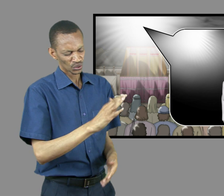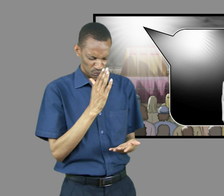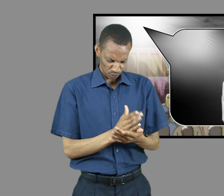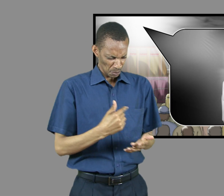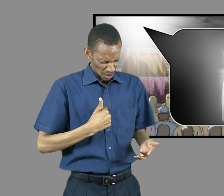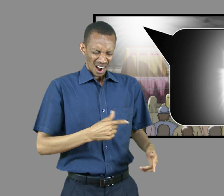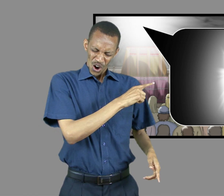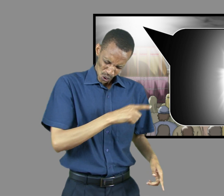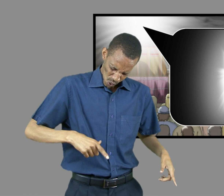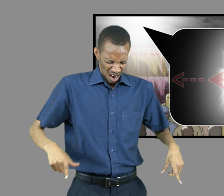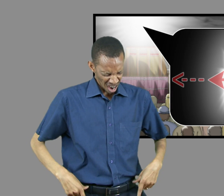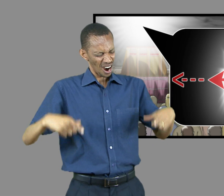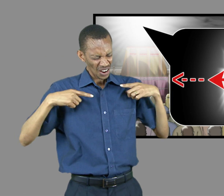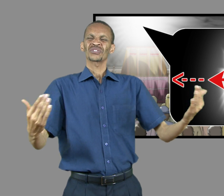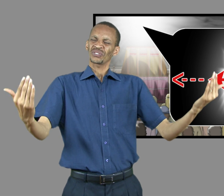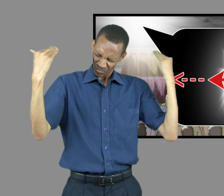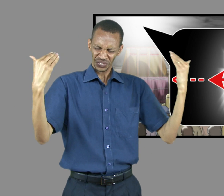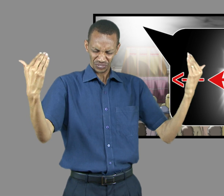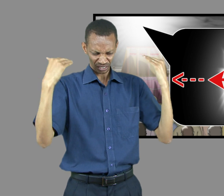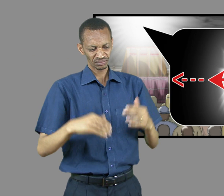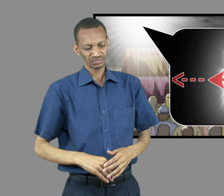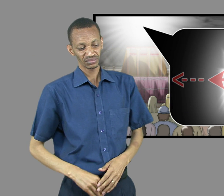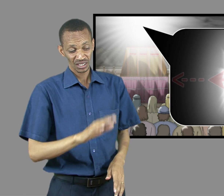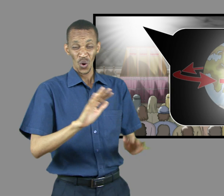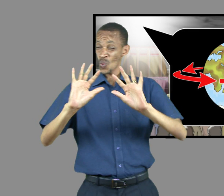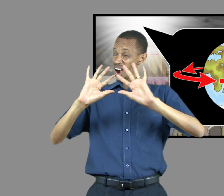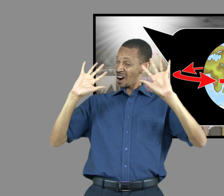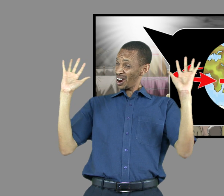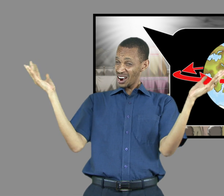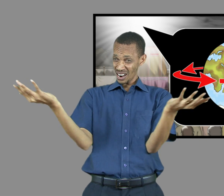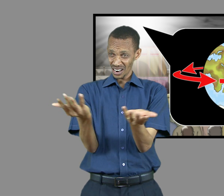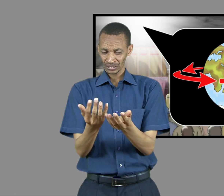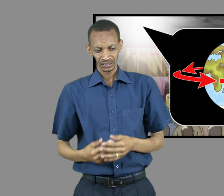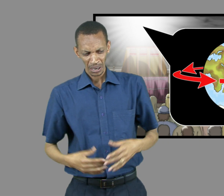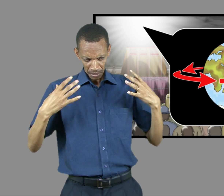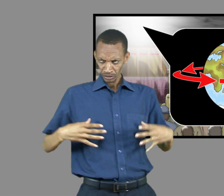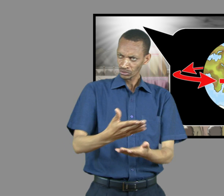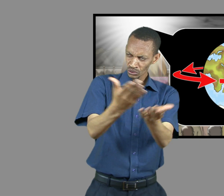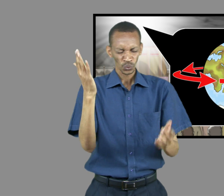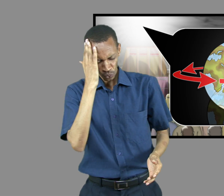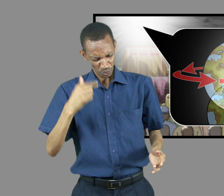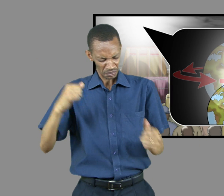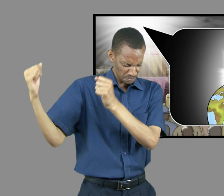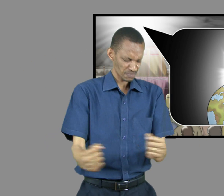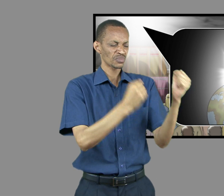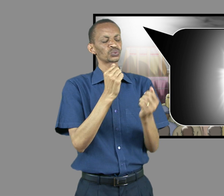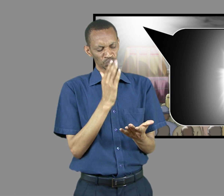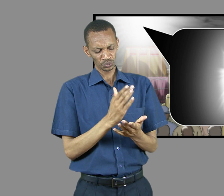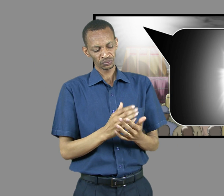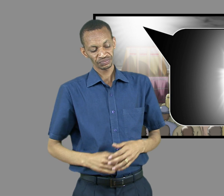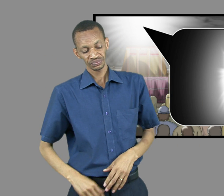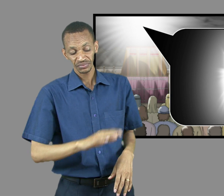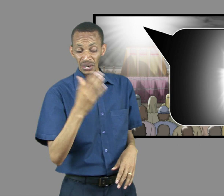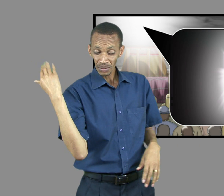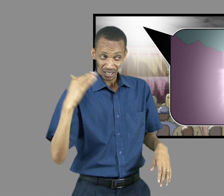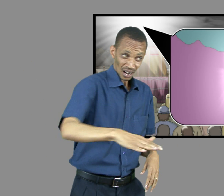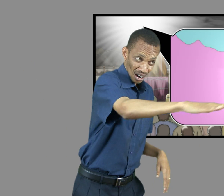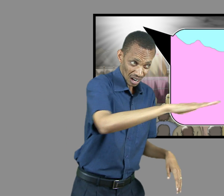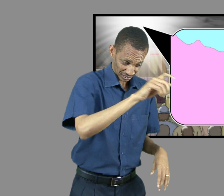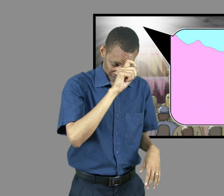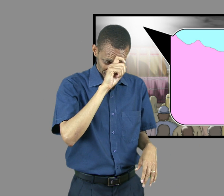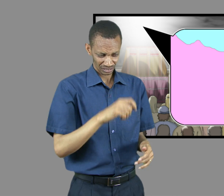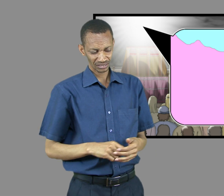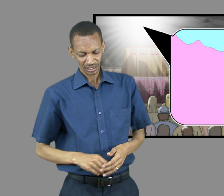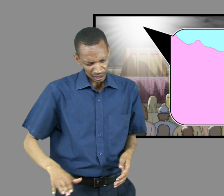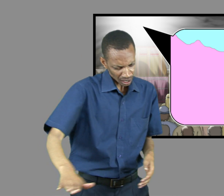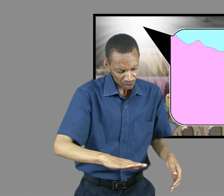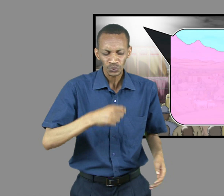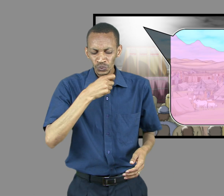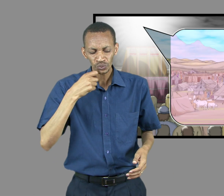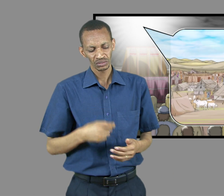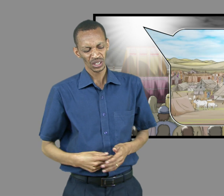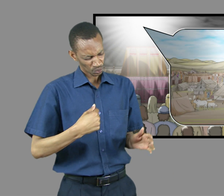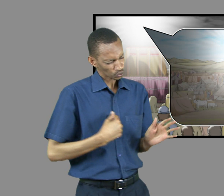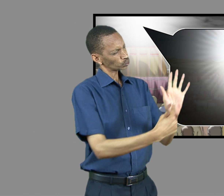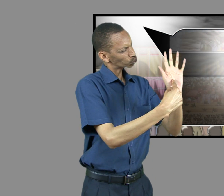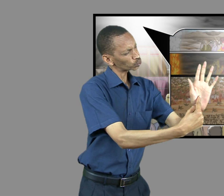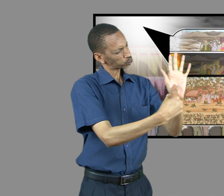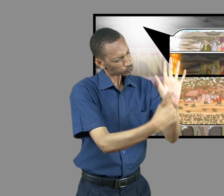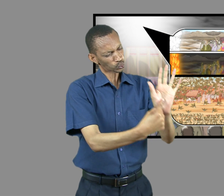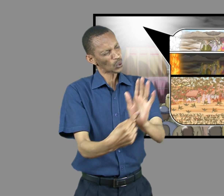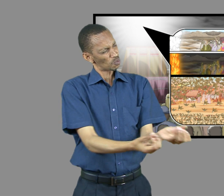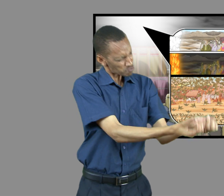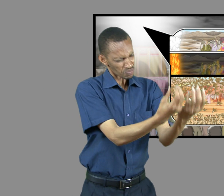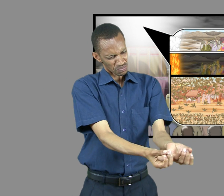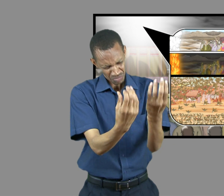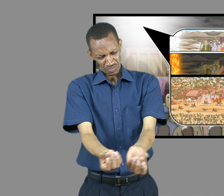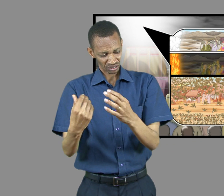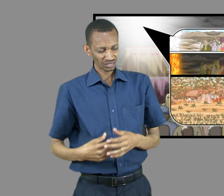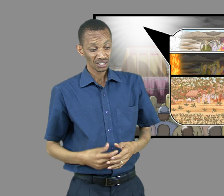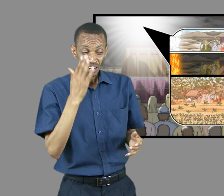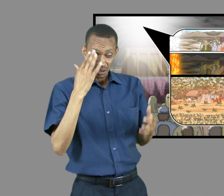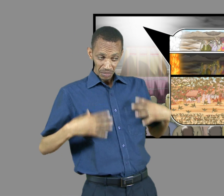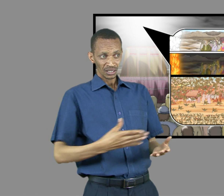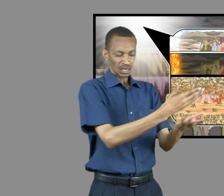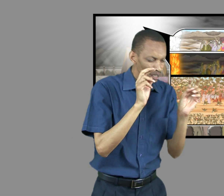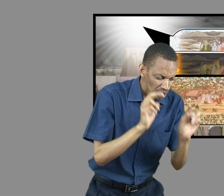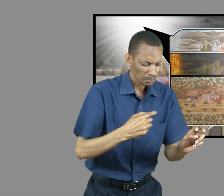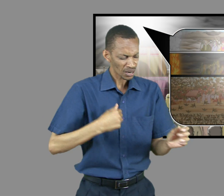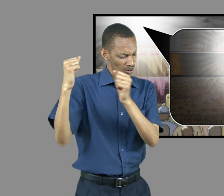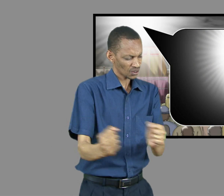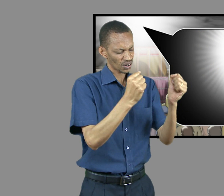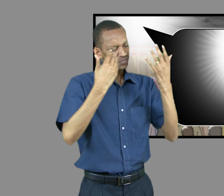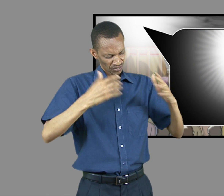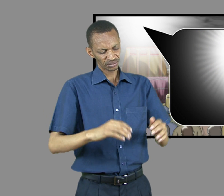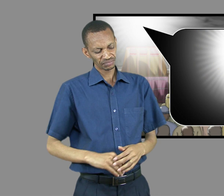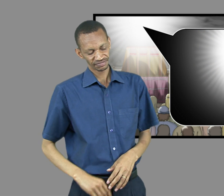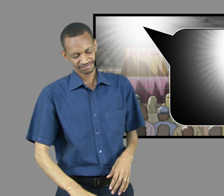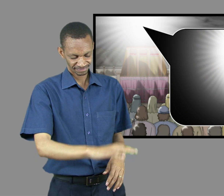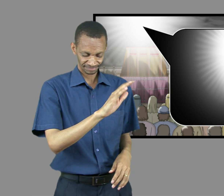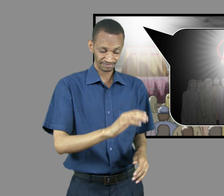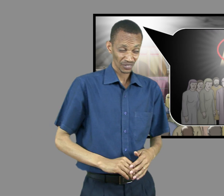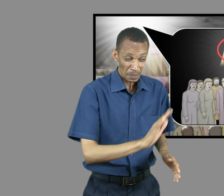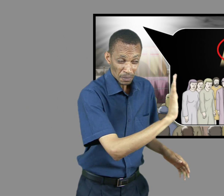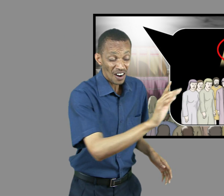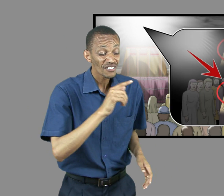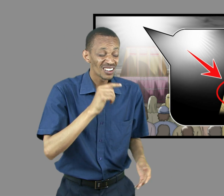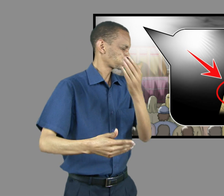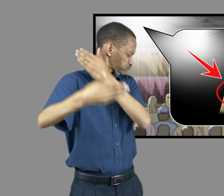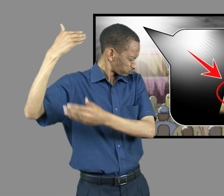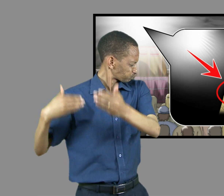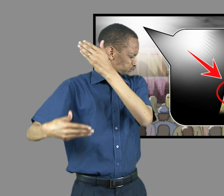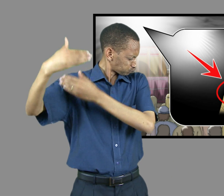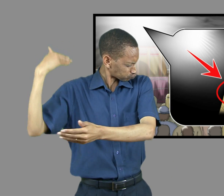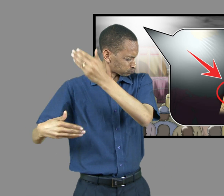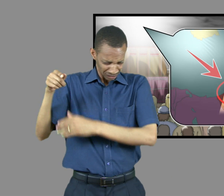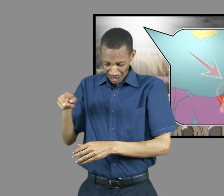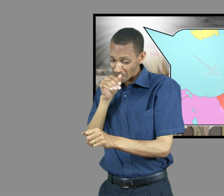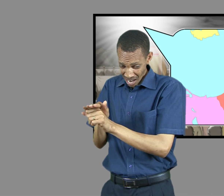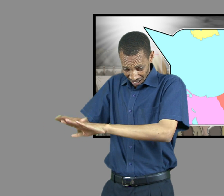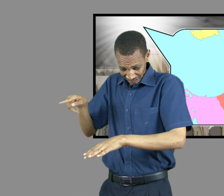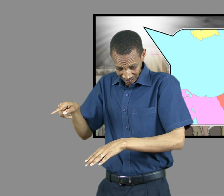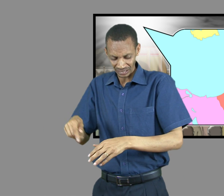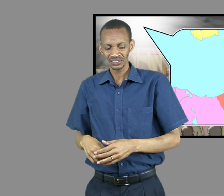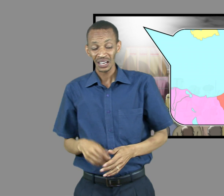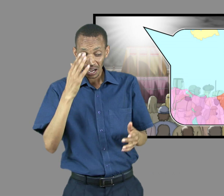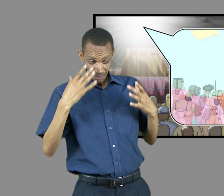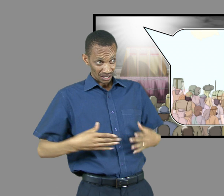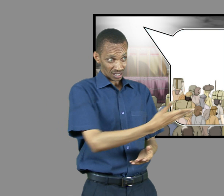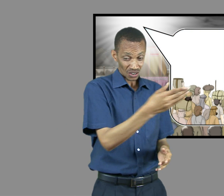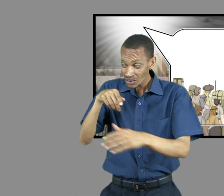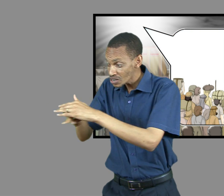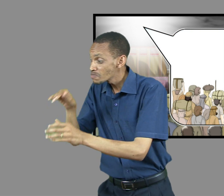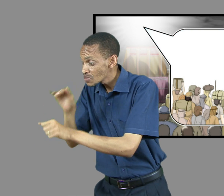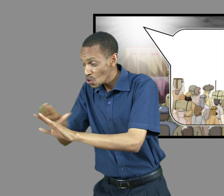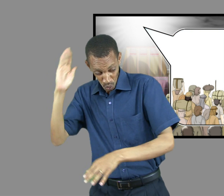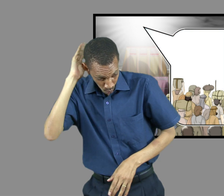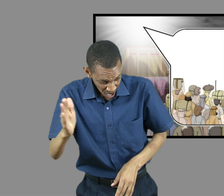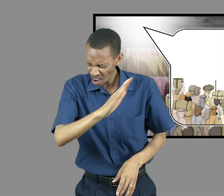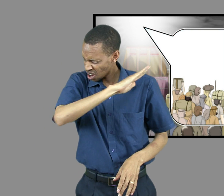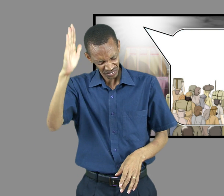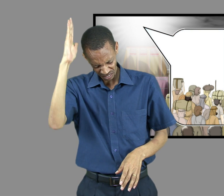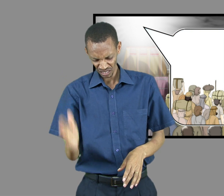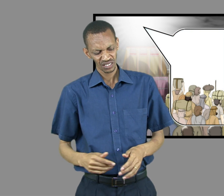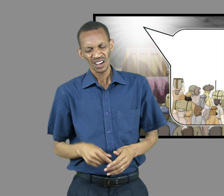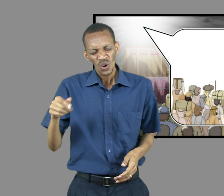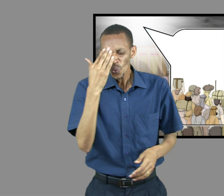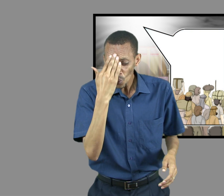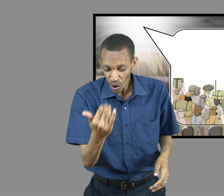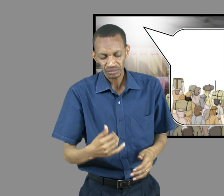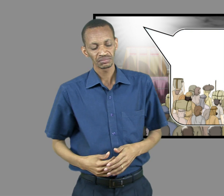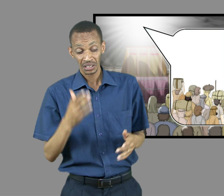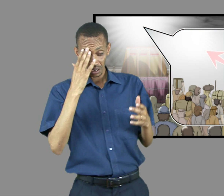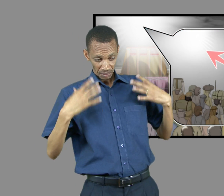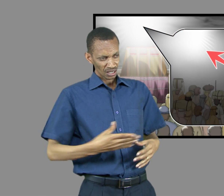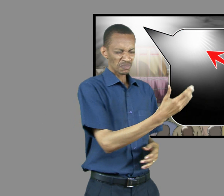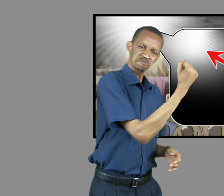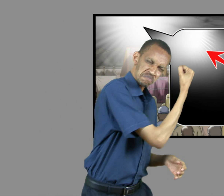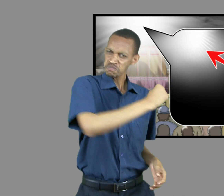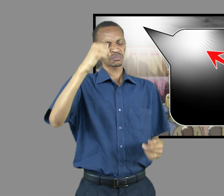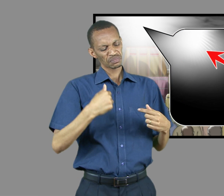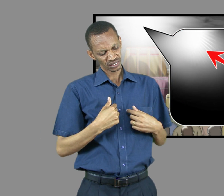“Yet as surely as I live and as surely as the whole earth is filled with the glory of the LORD, not one of the men who have seen My glory and the signs I performed in Egypt and in the wilderness—yet have tested Me and disobeyed Me these ten times— not one will ever see the land that I swore to give their fathers.